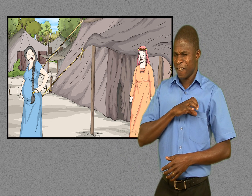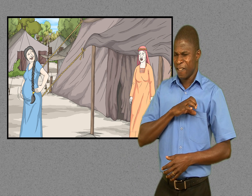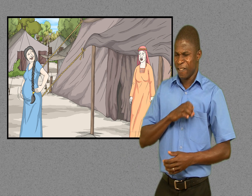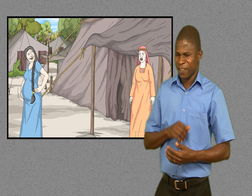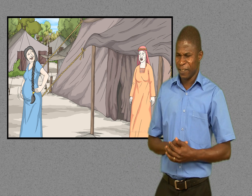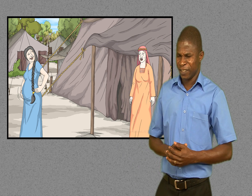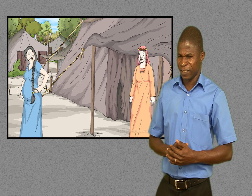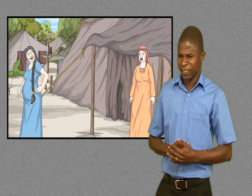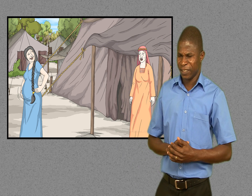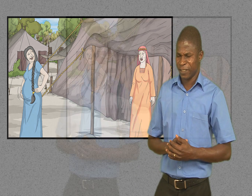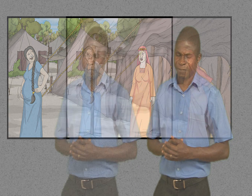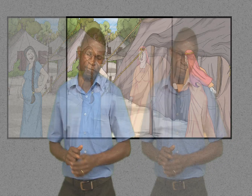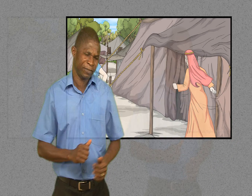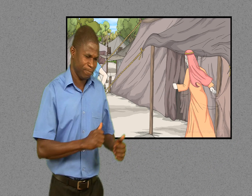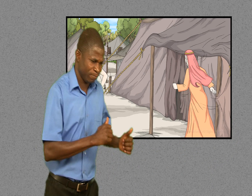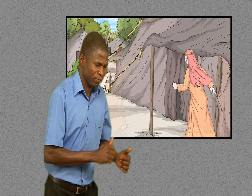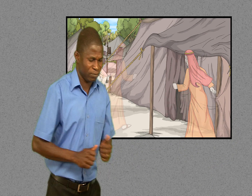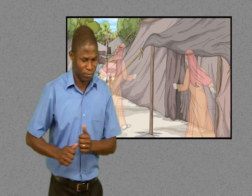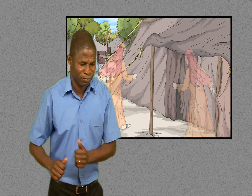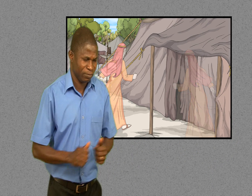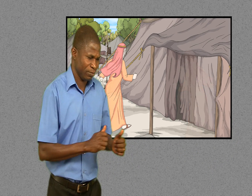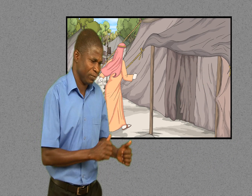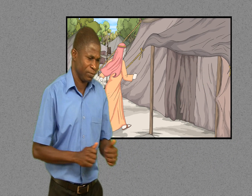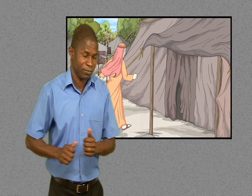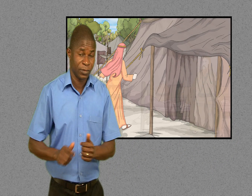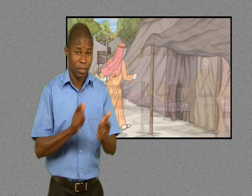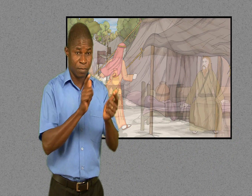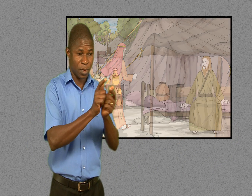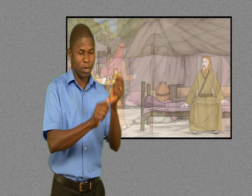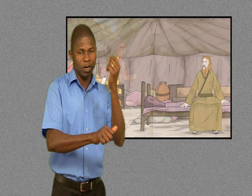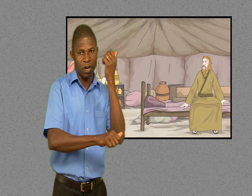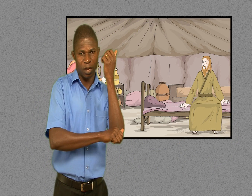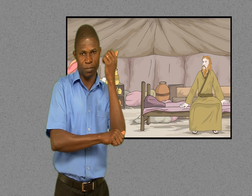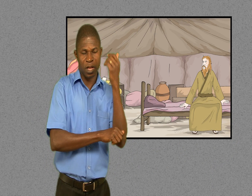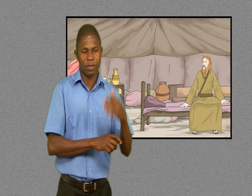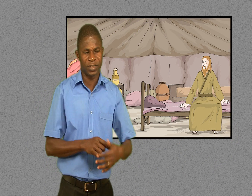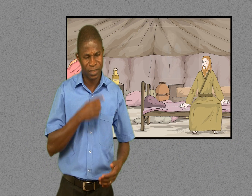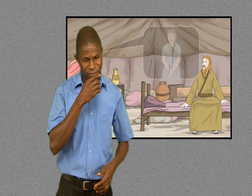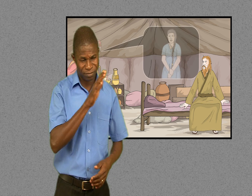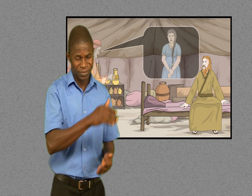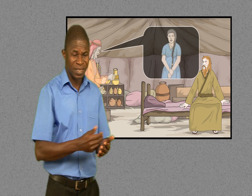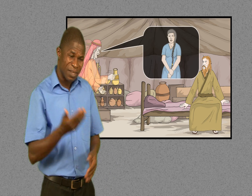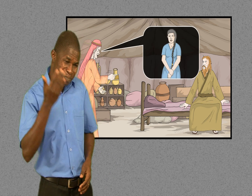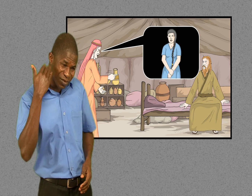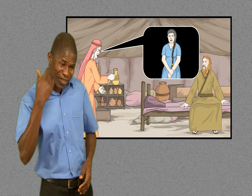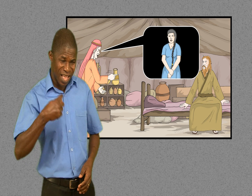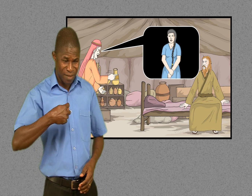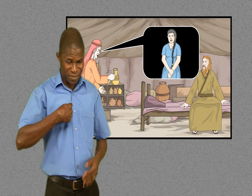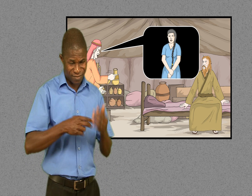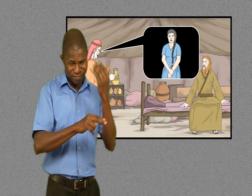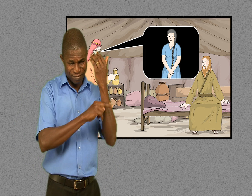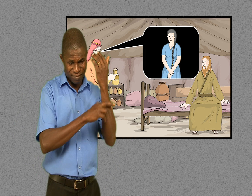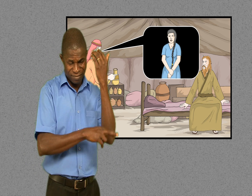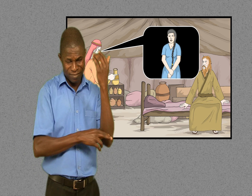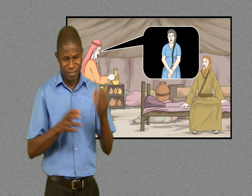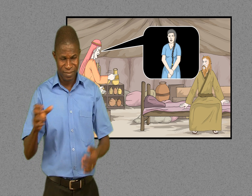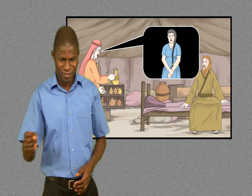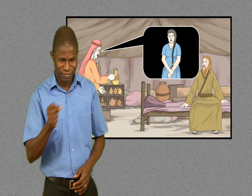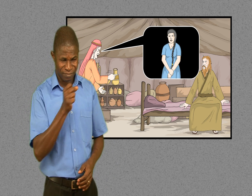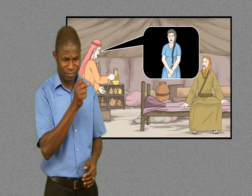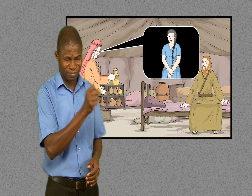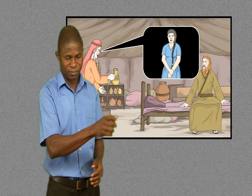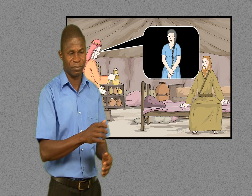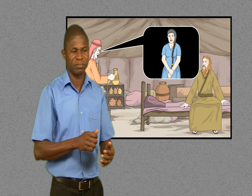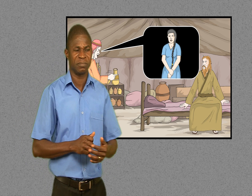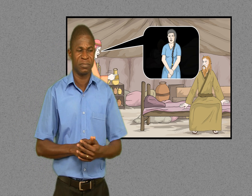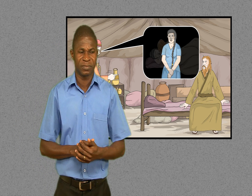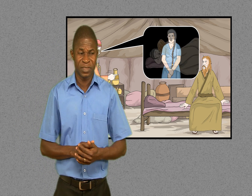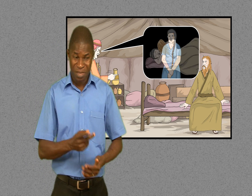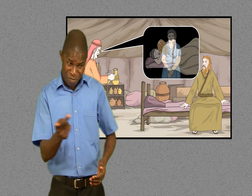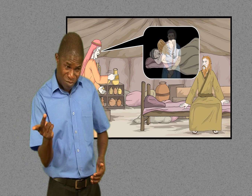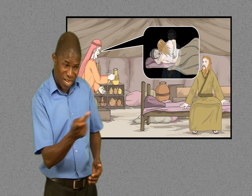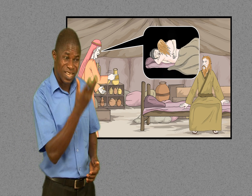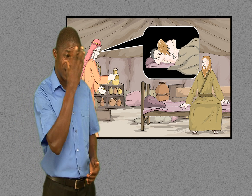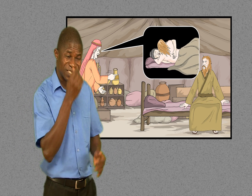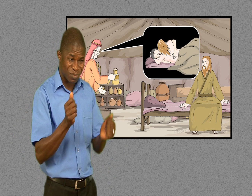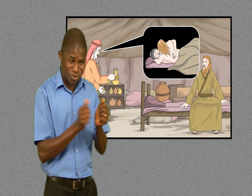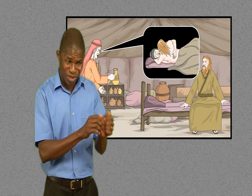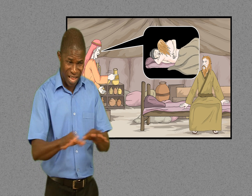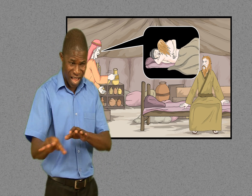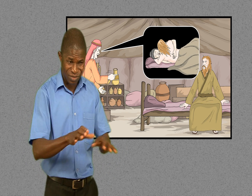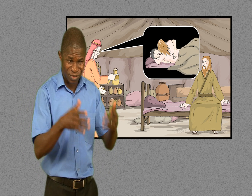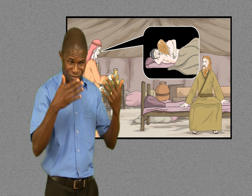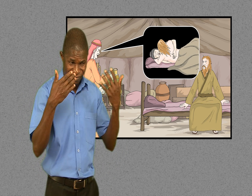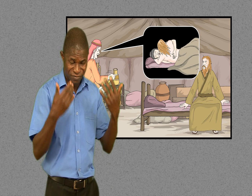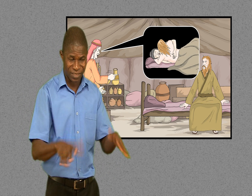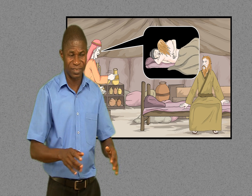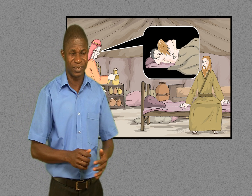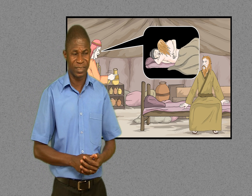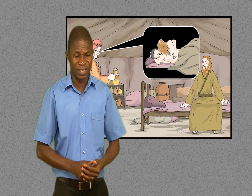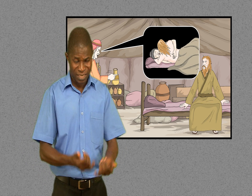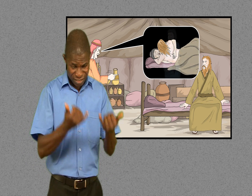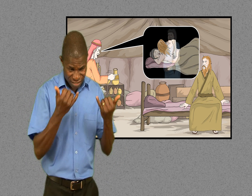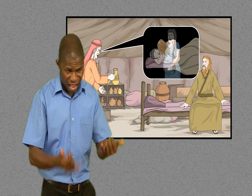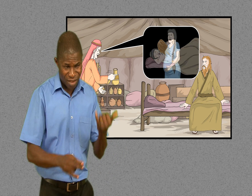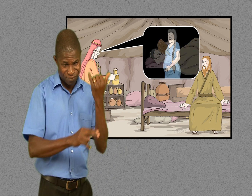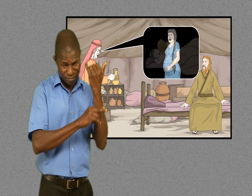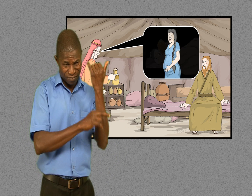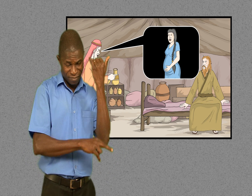Then Sarai said to Abram, “May the wrong done to me be upon you!